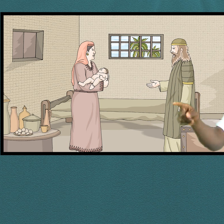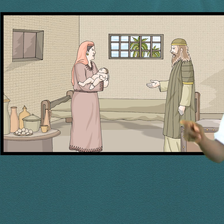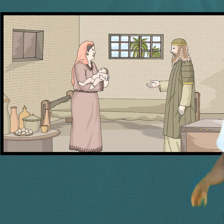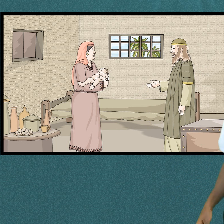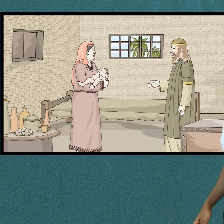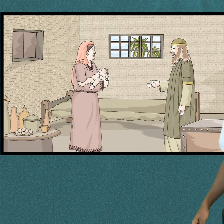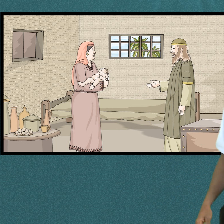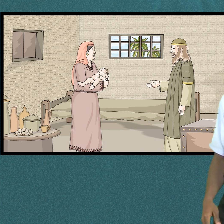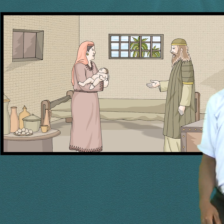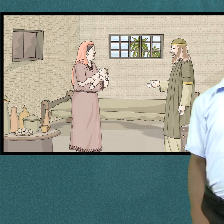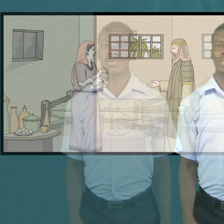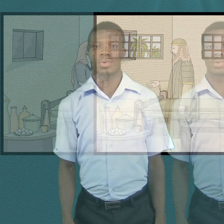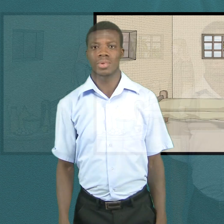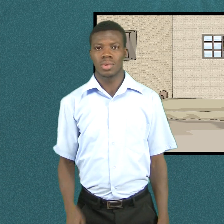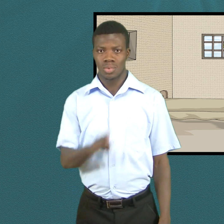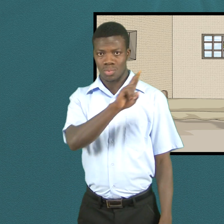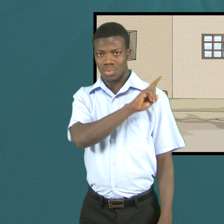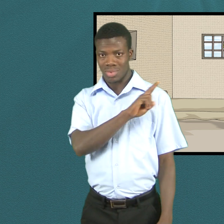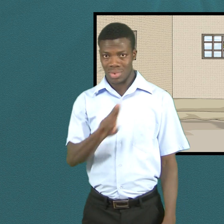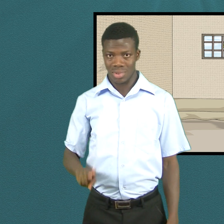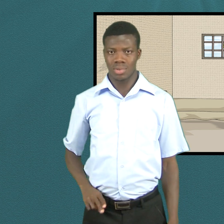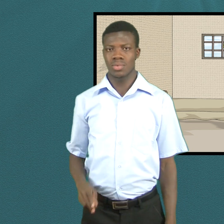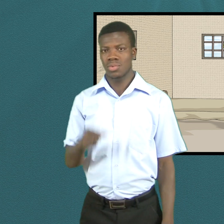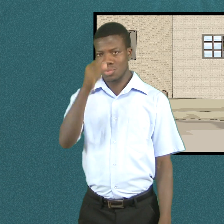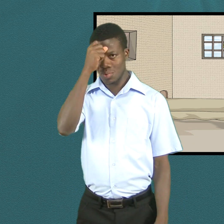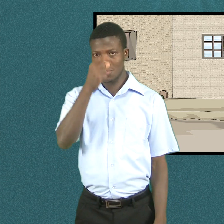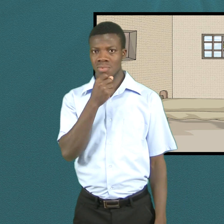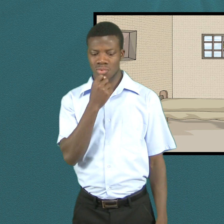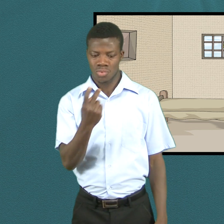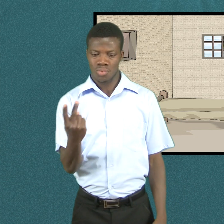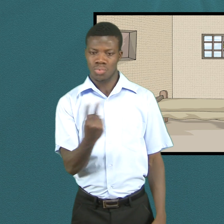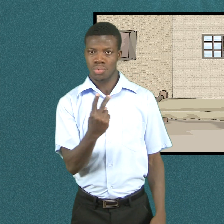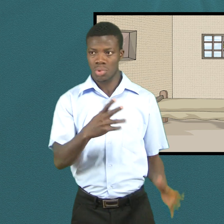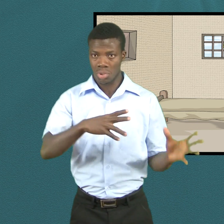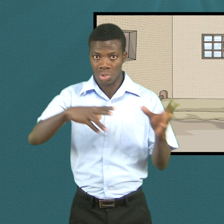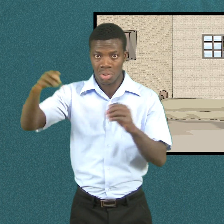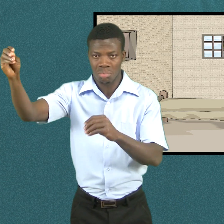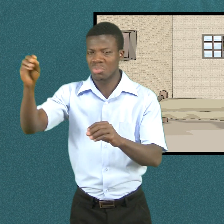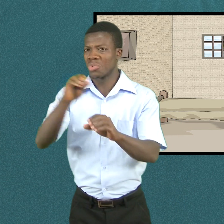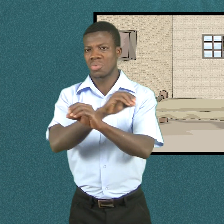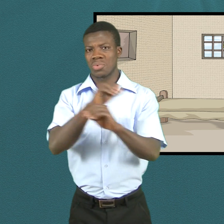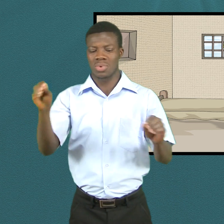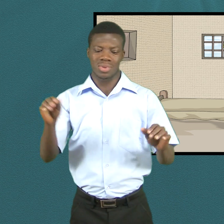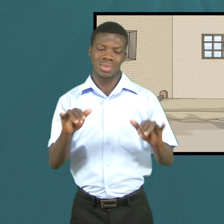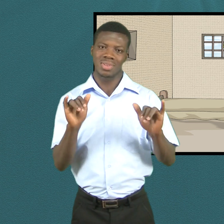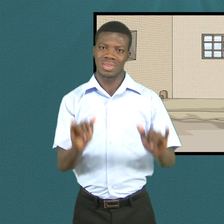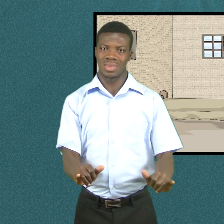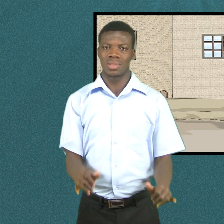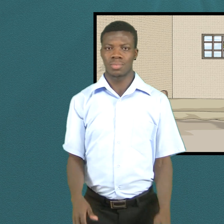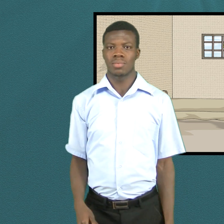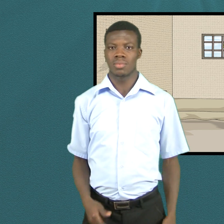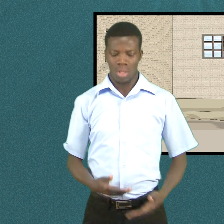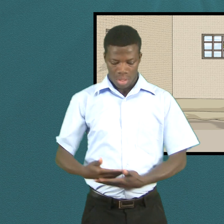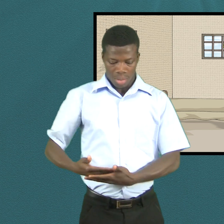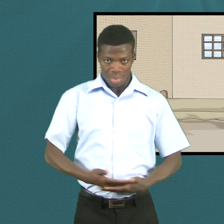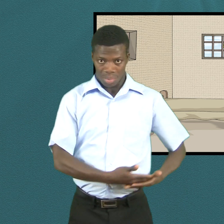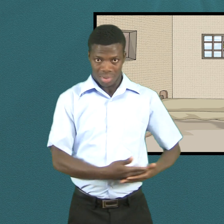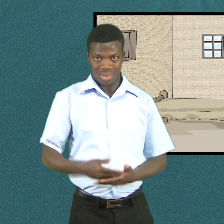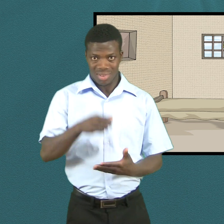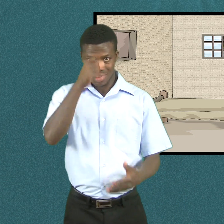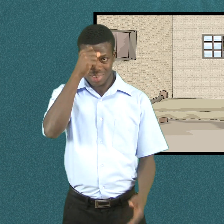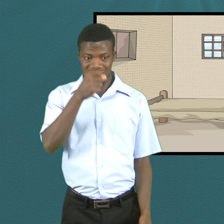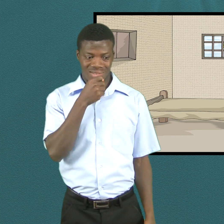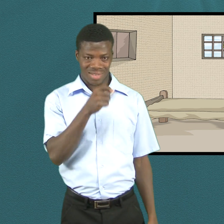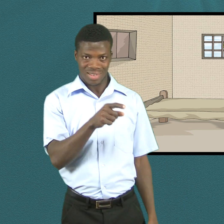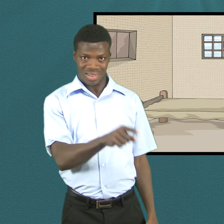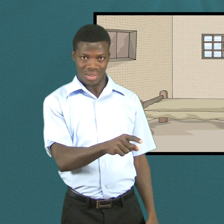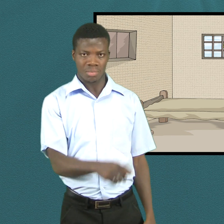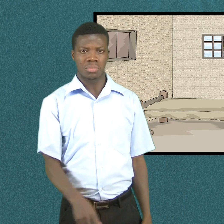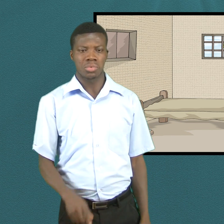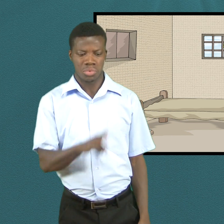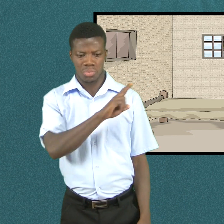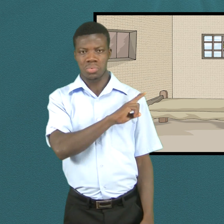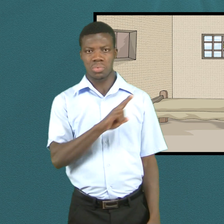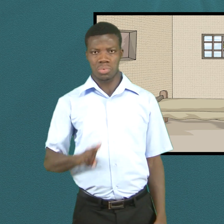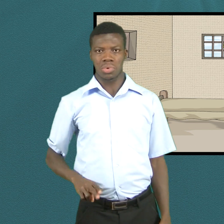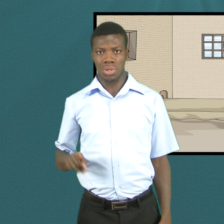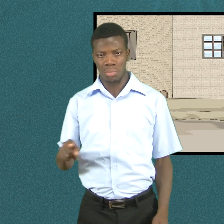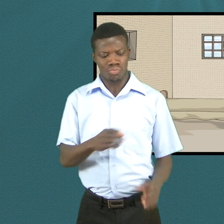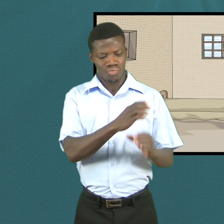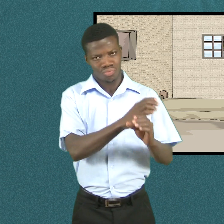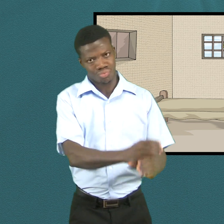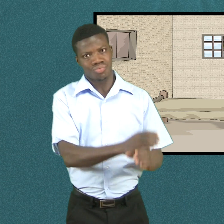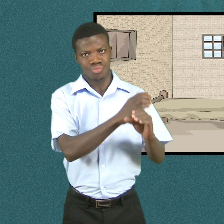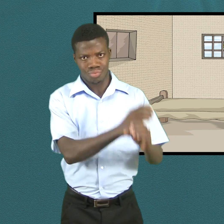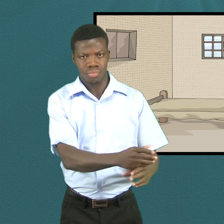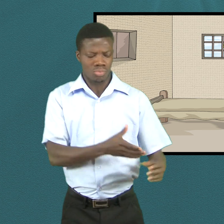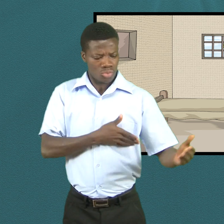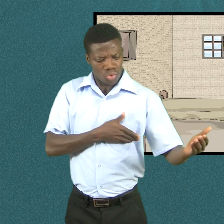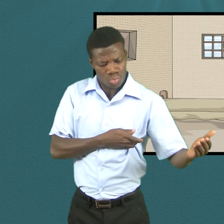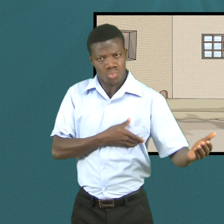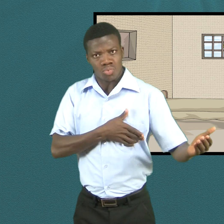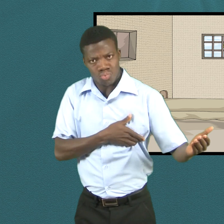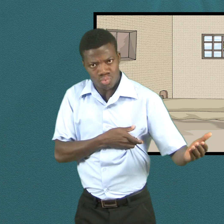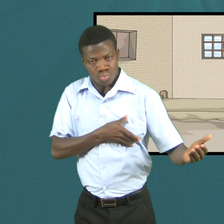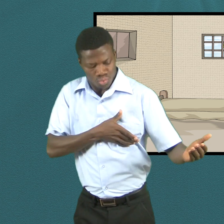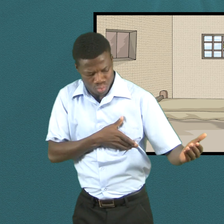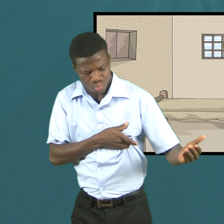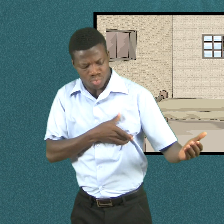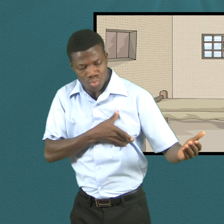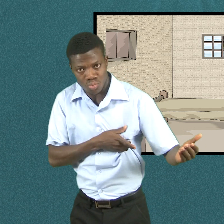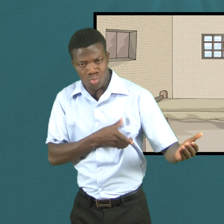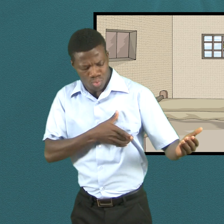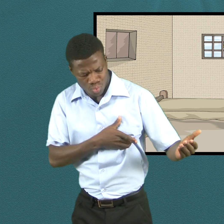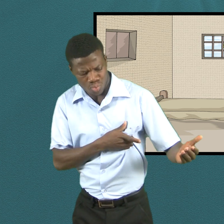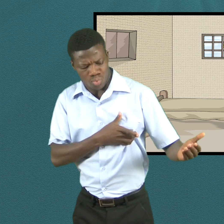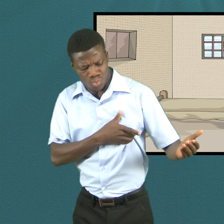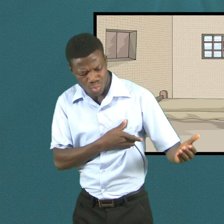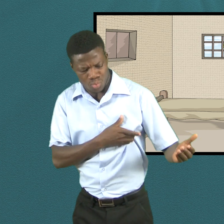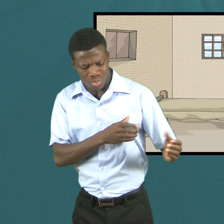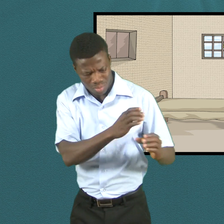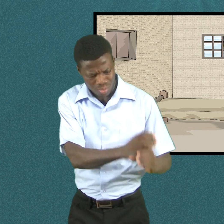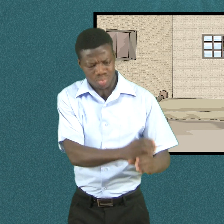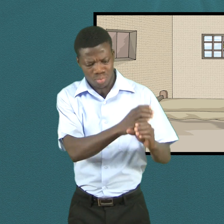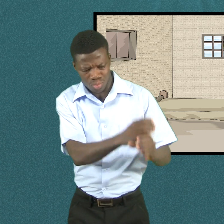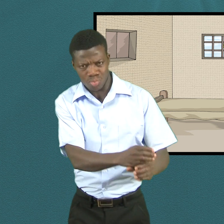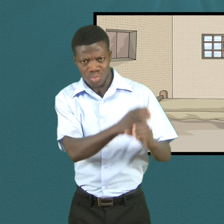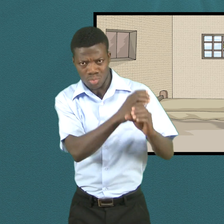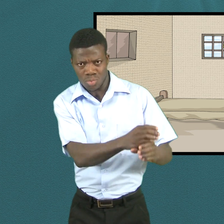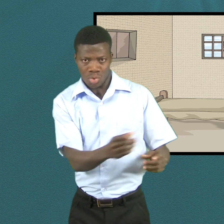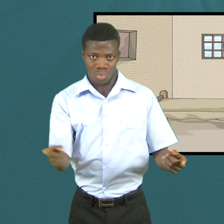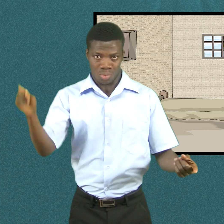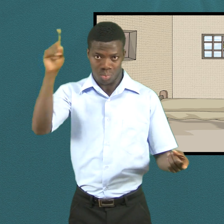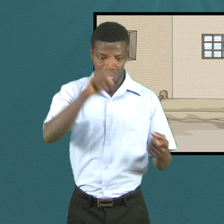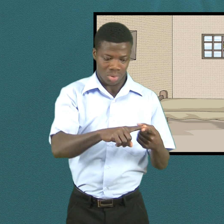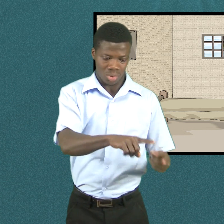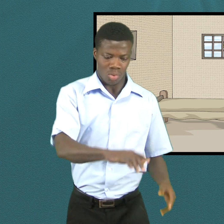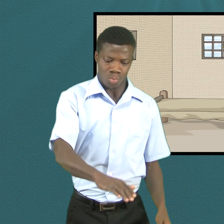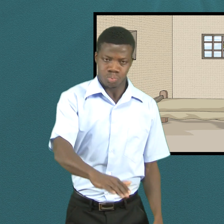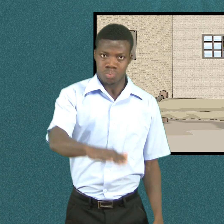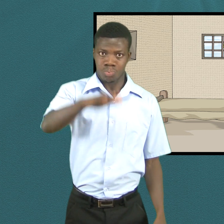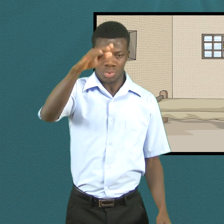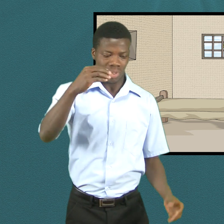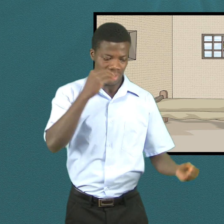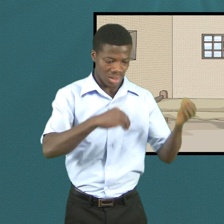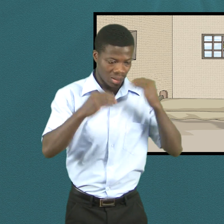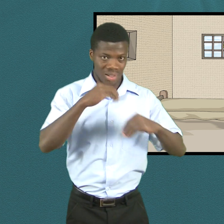So Hannah stayed and nursed her son until she had weaned him.